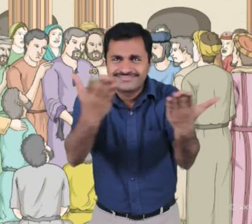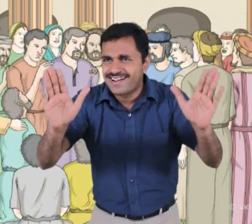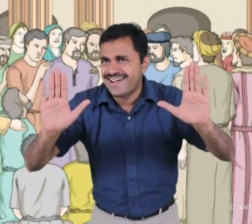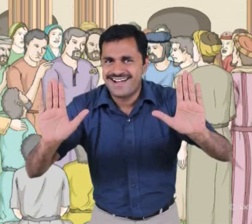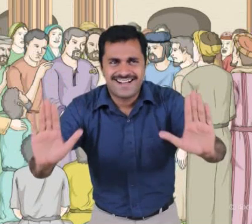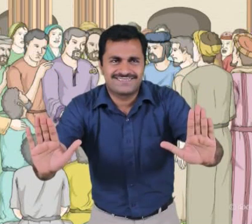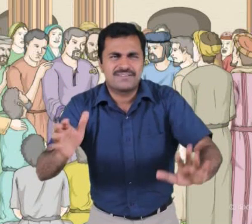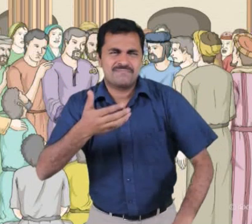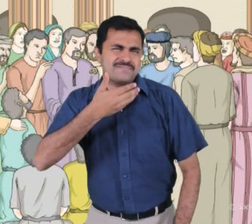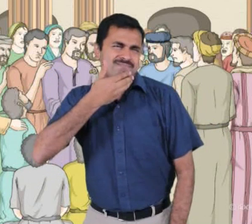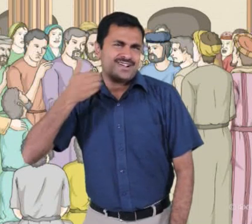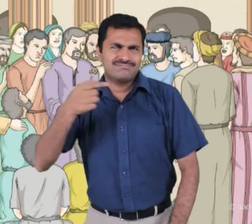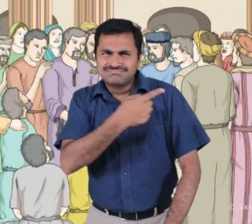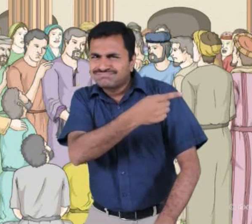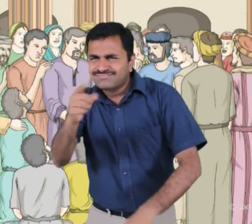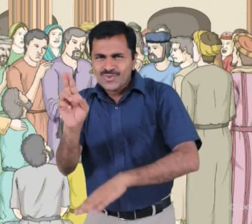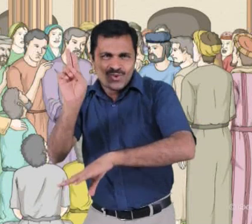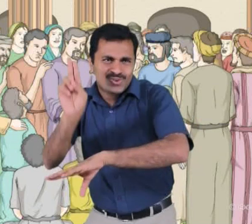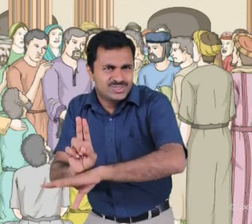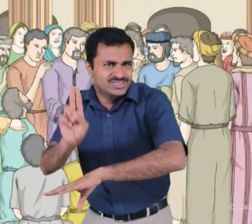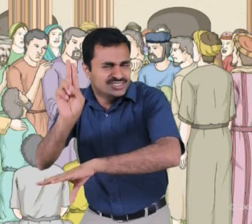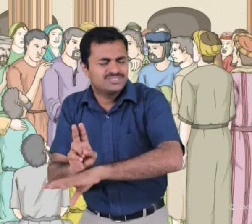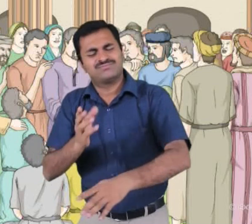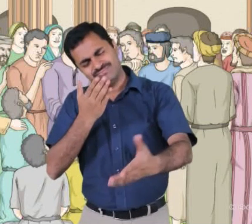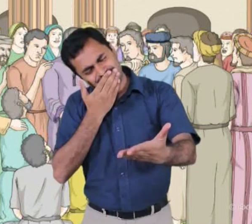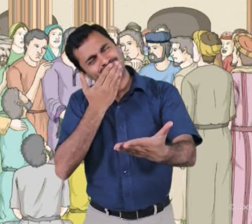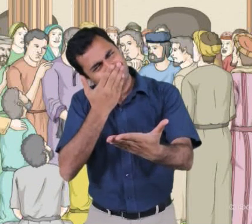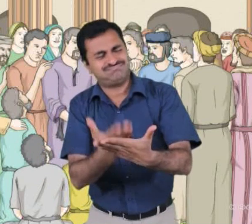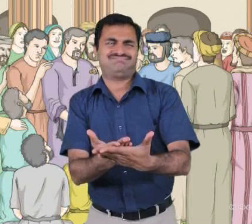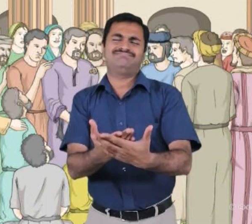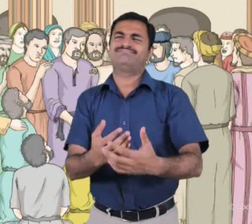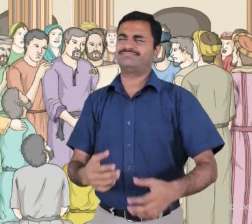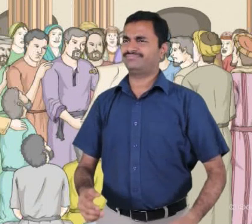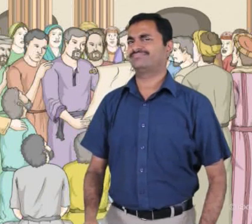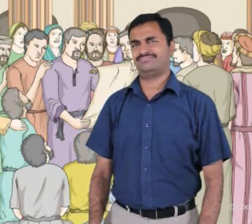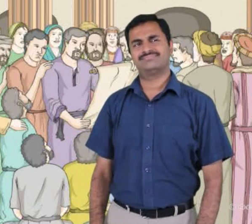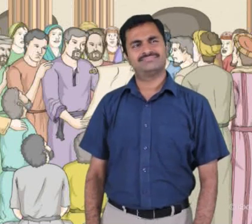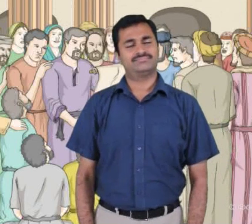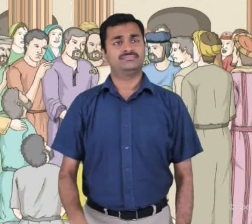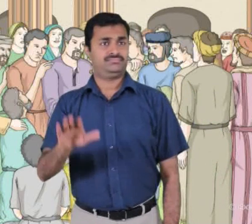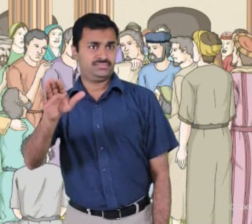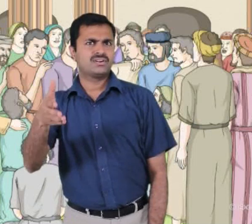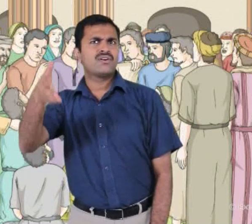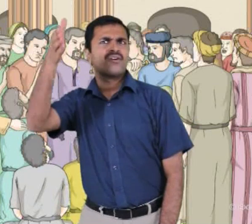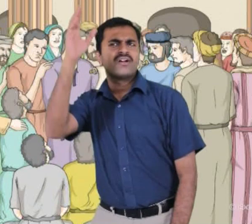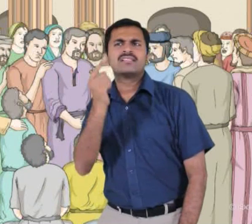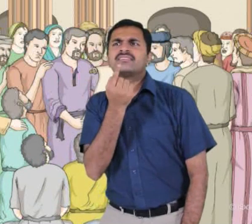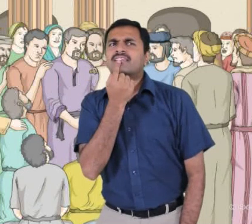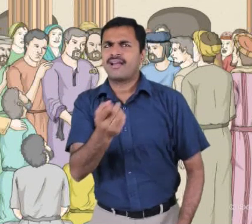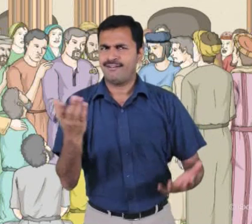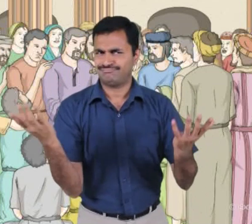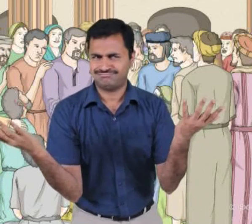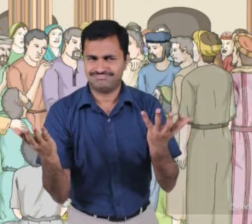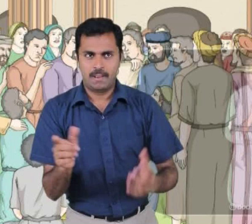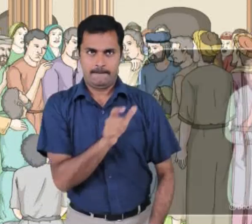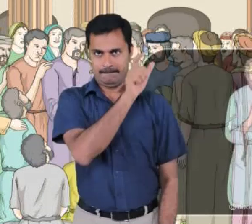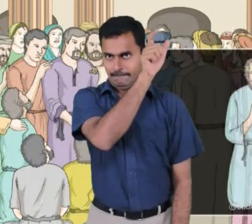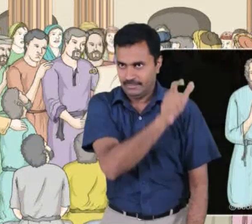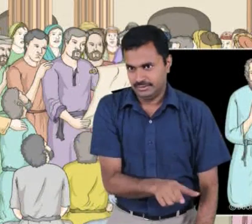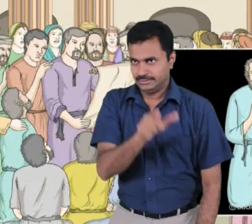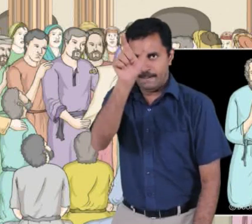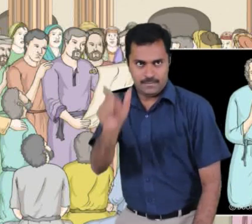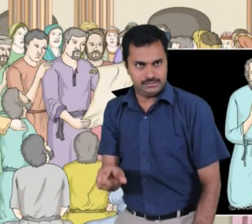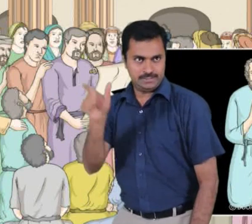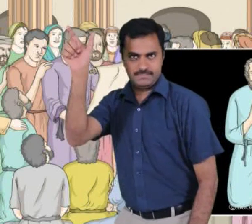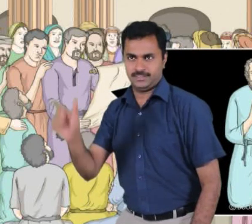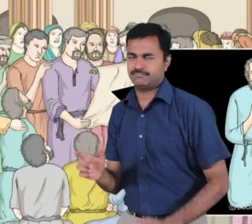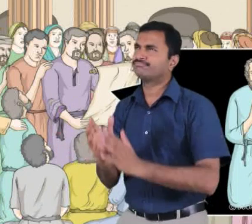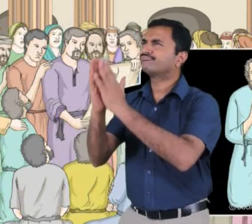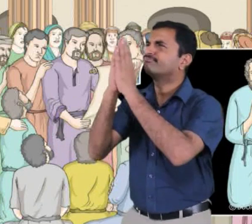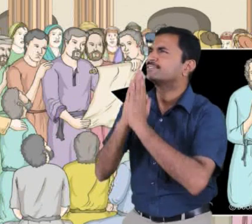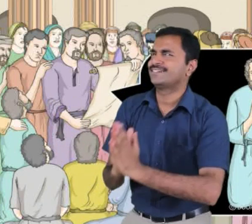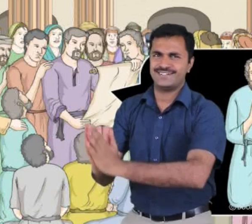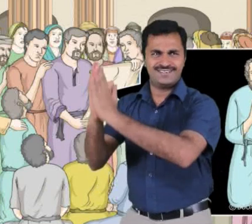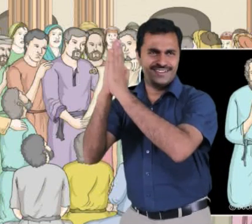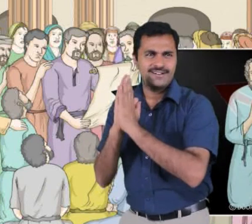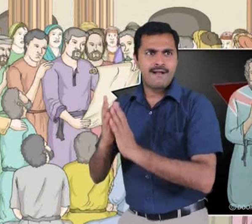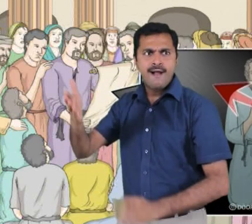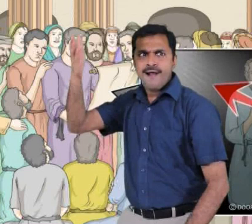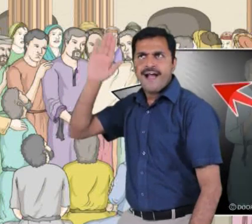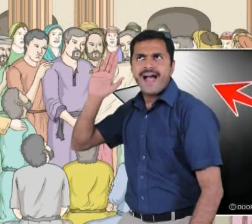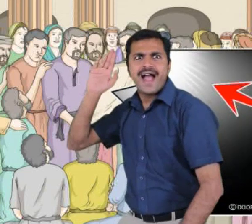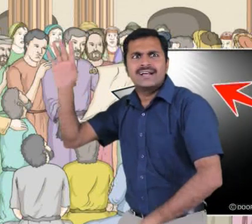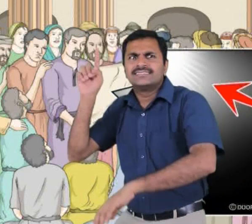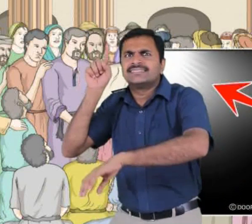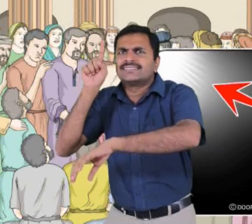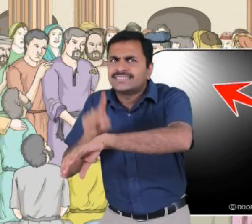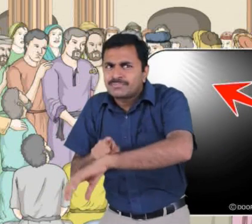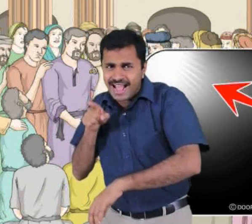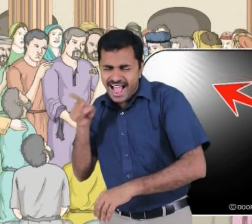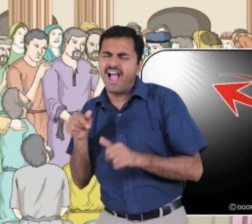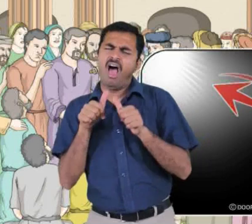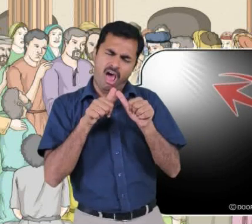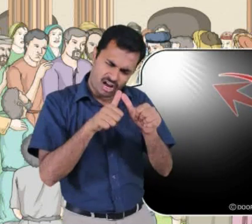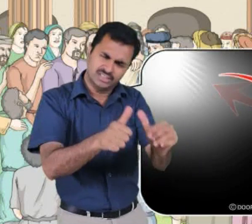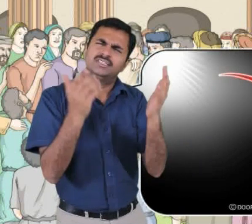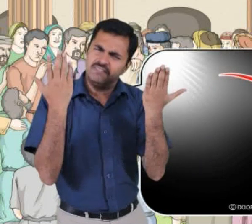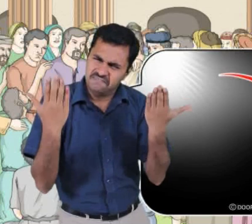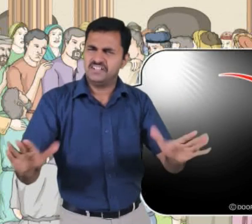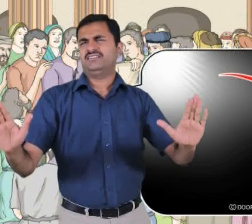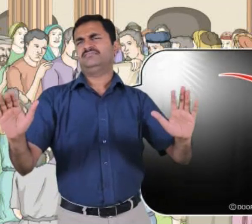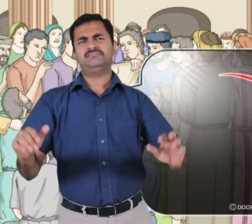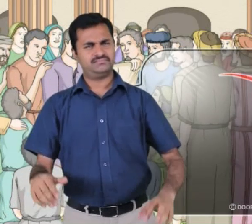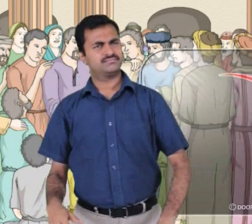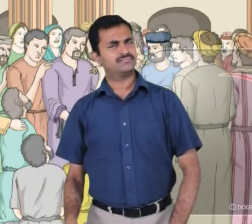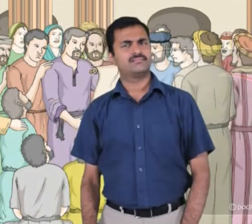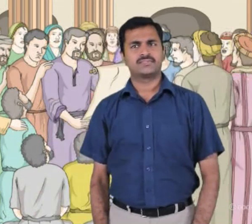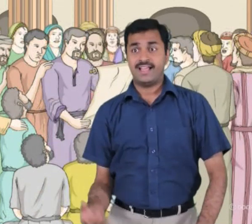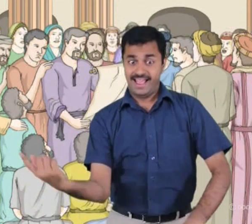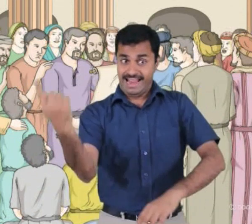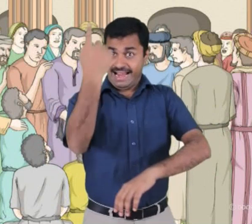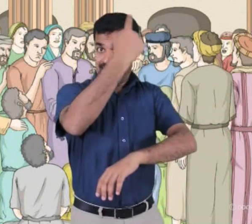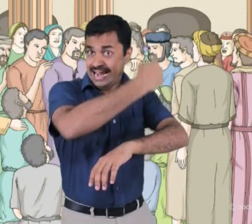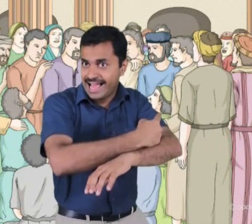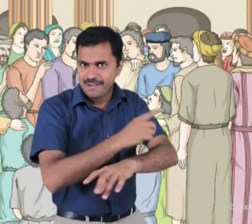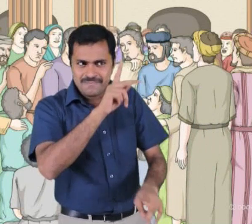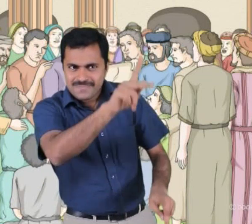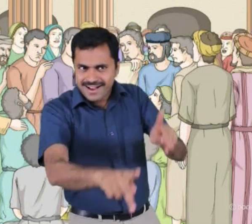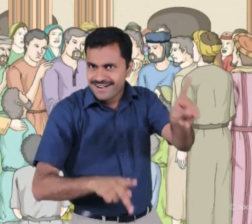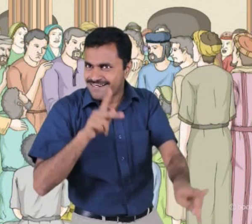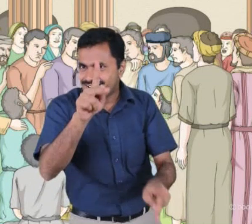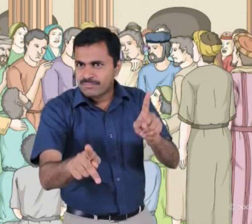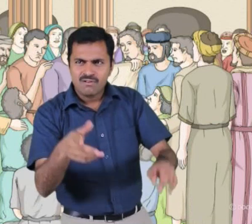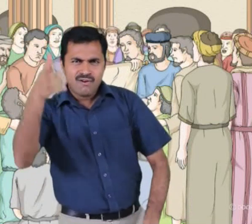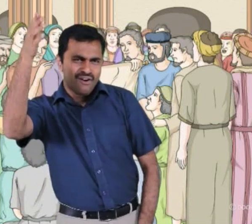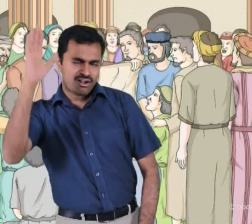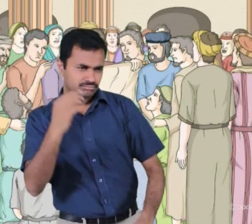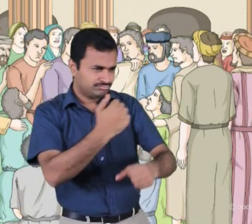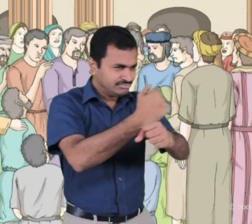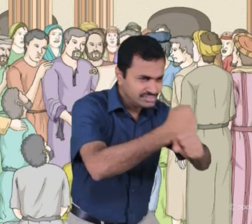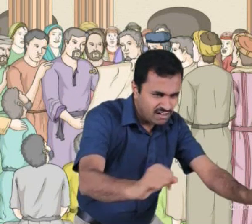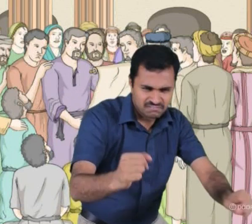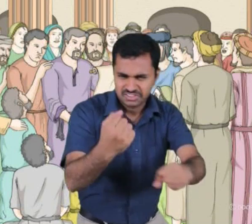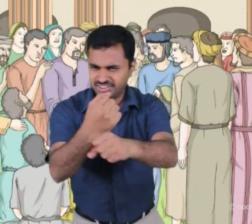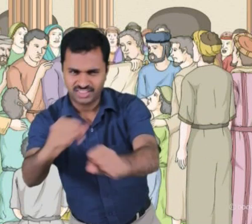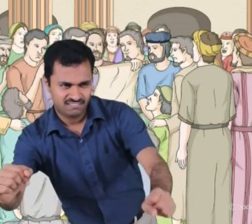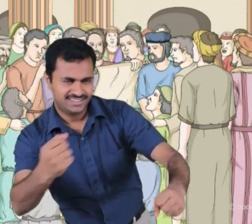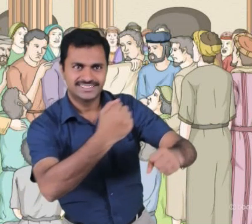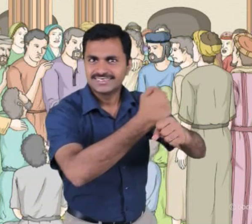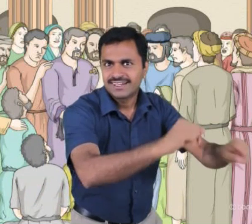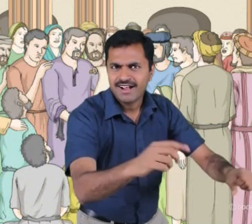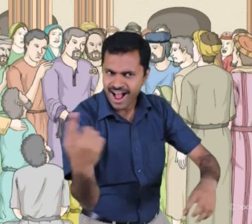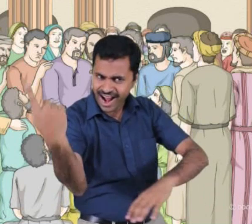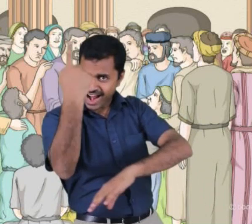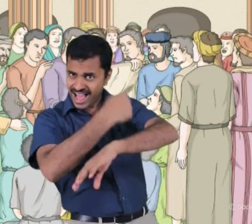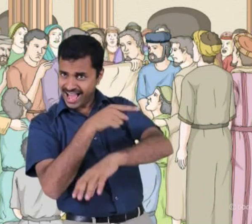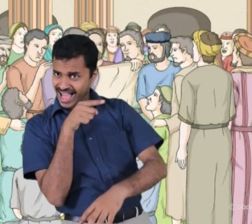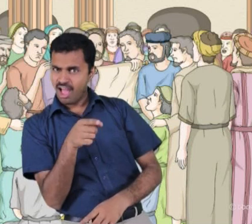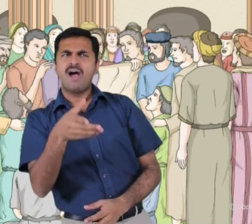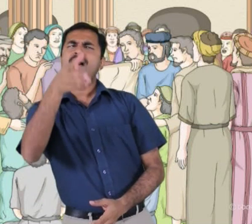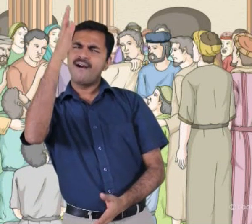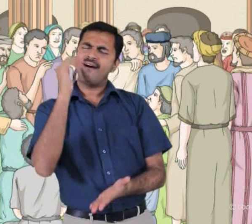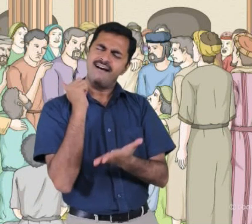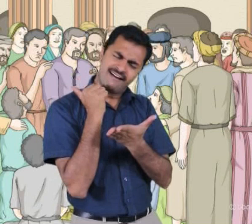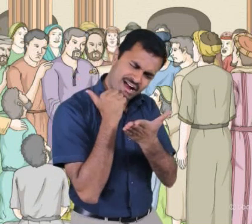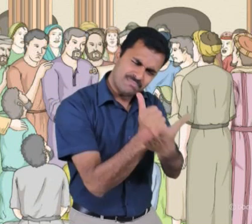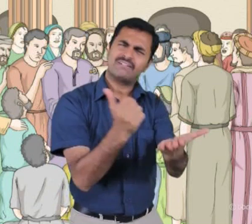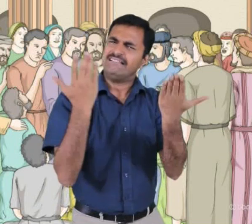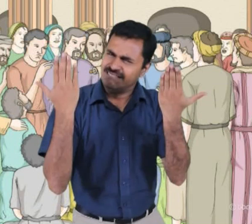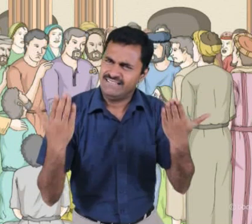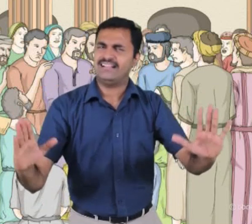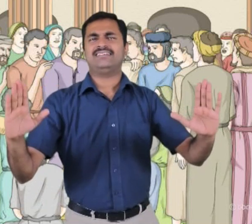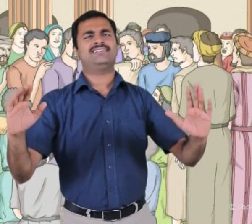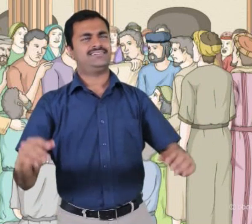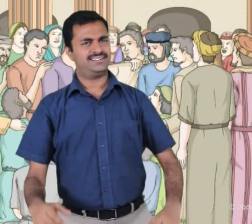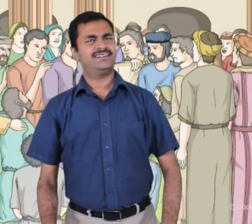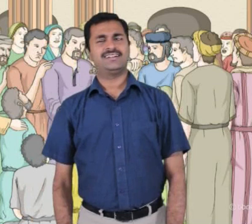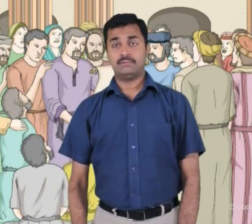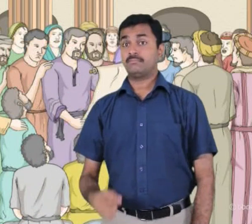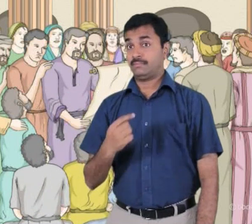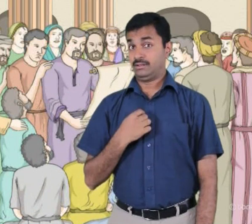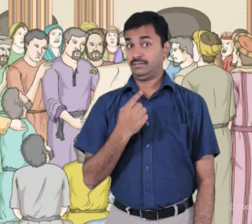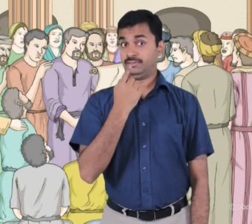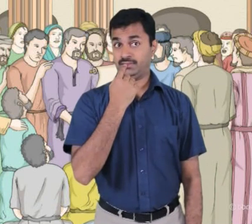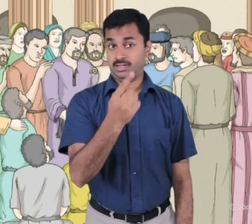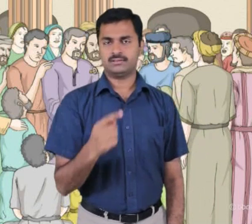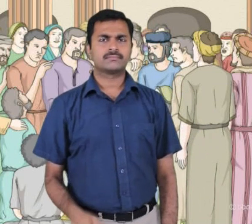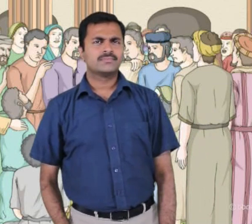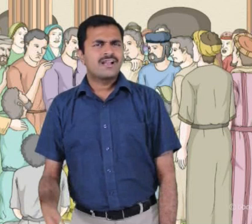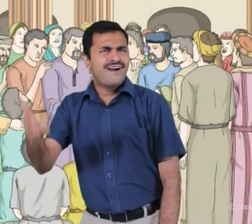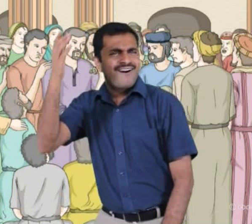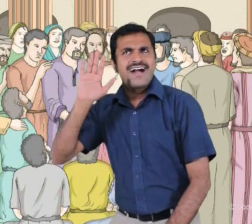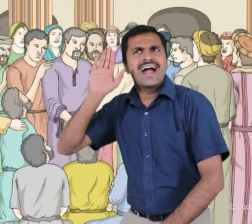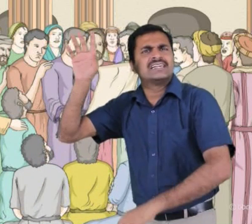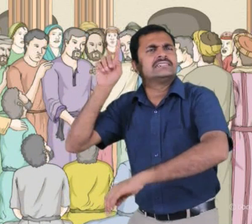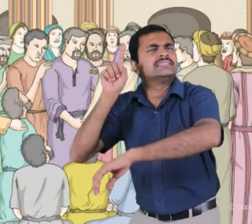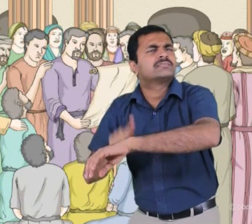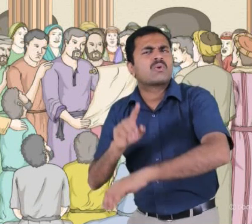For He says: “In the time of favor I heard you, and in the day of salvation I helped you.”